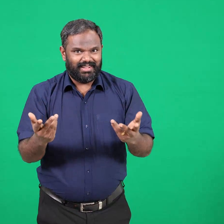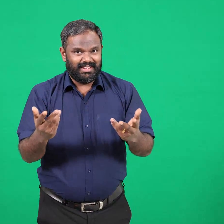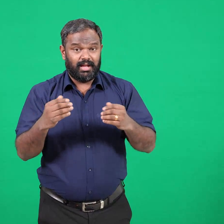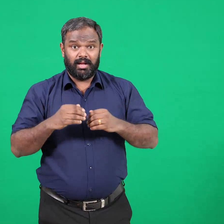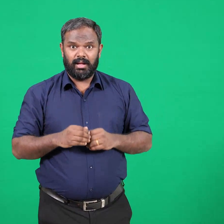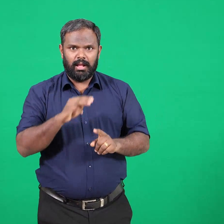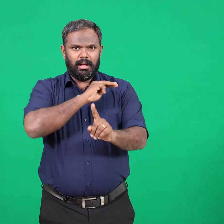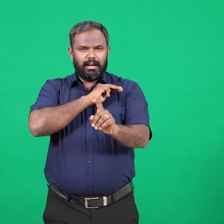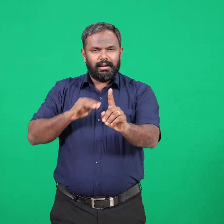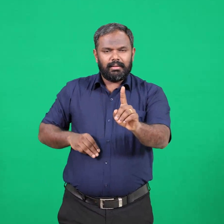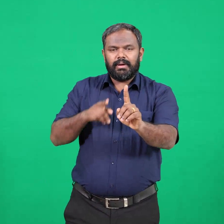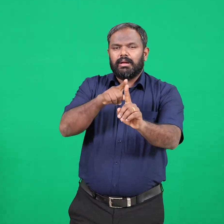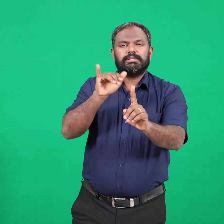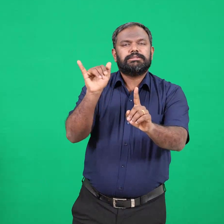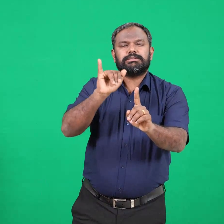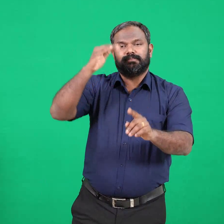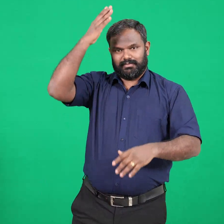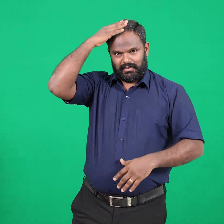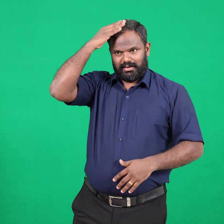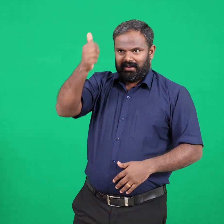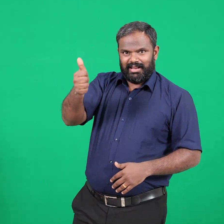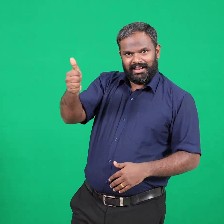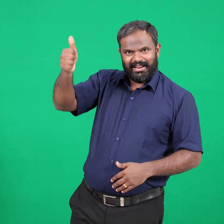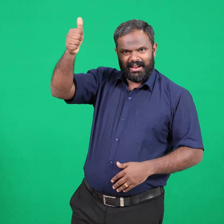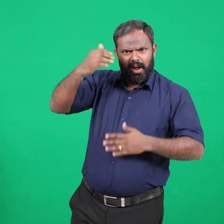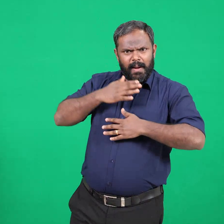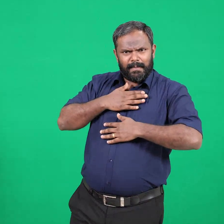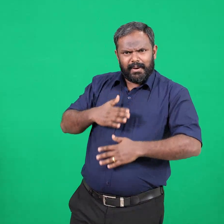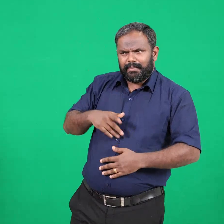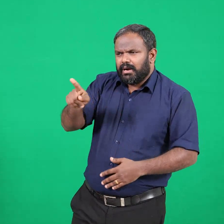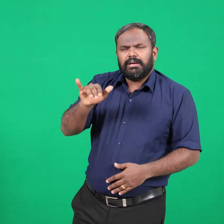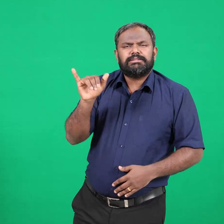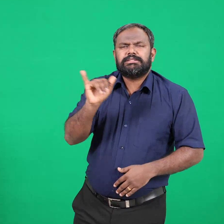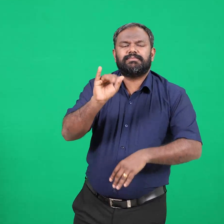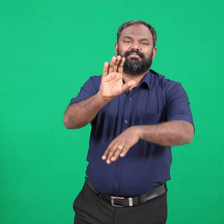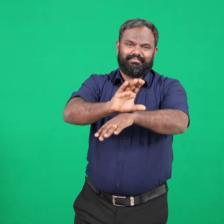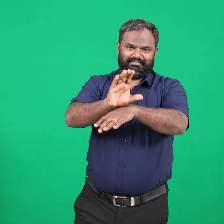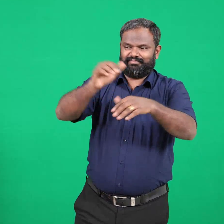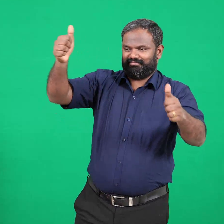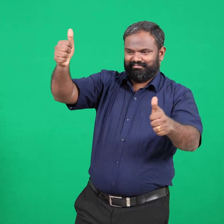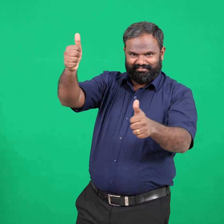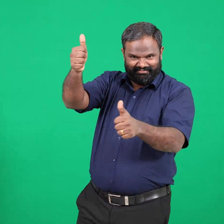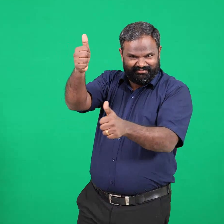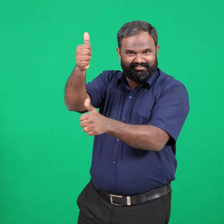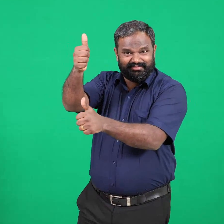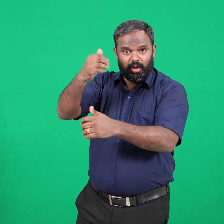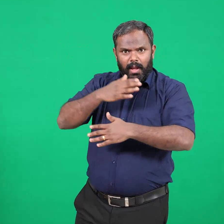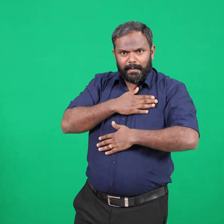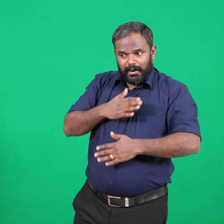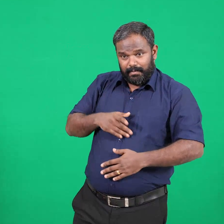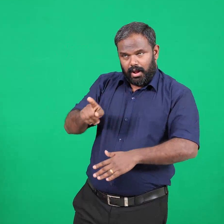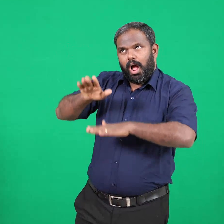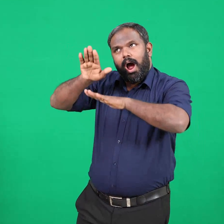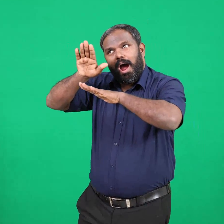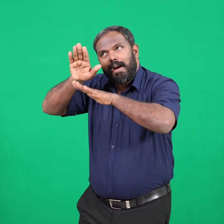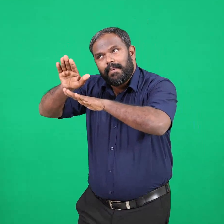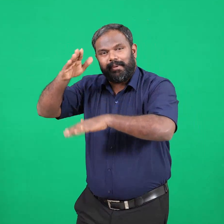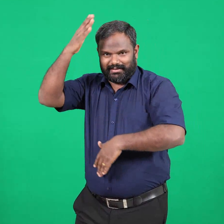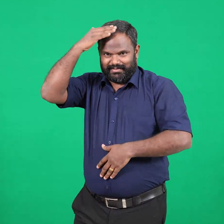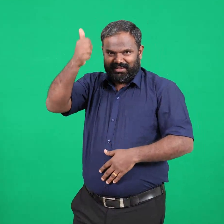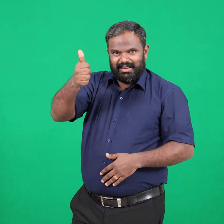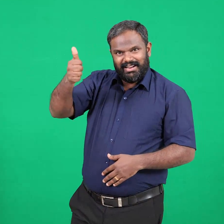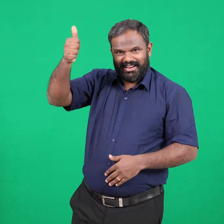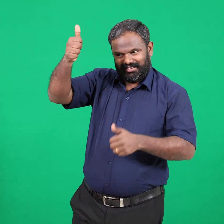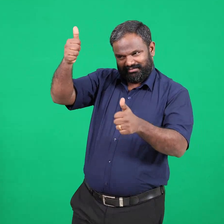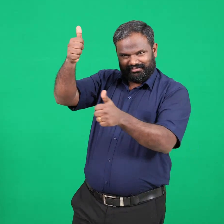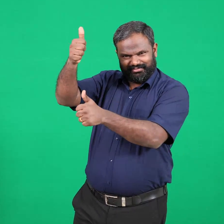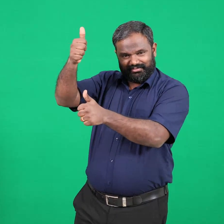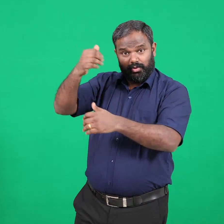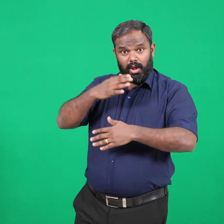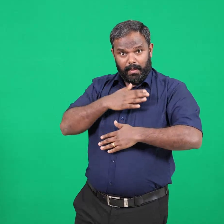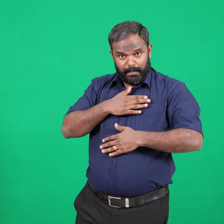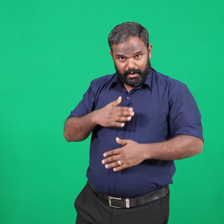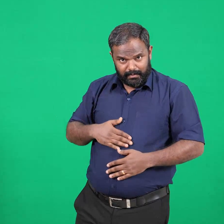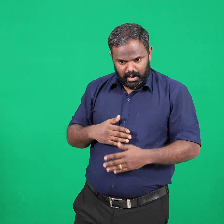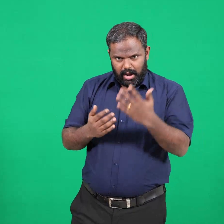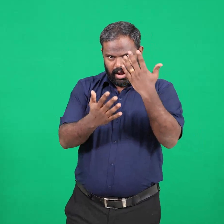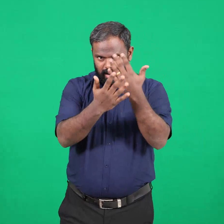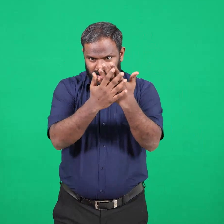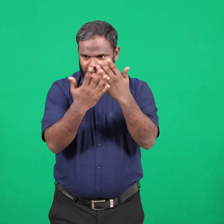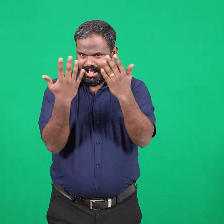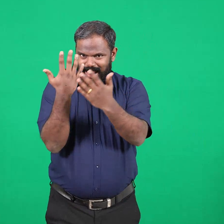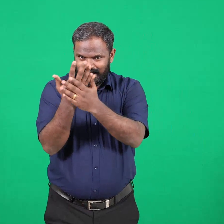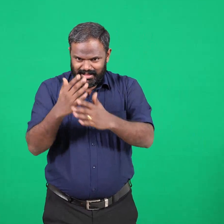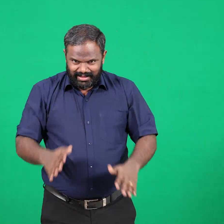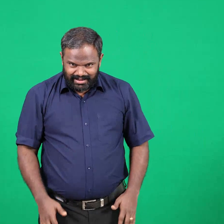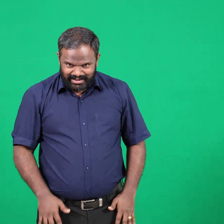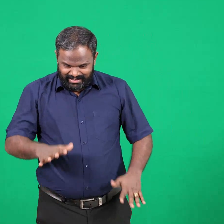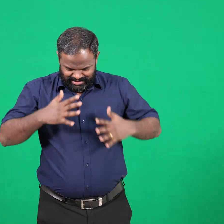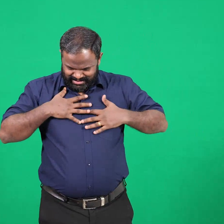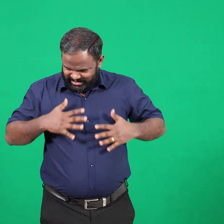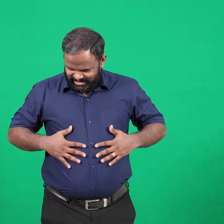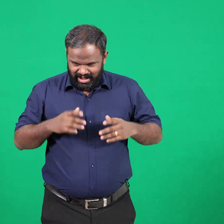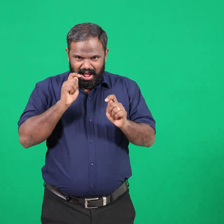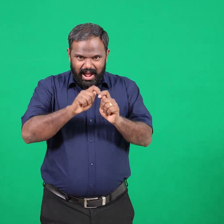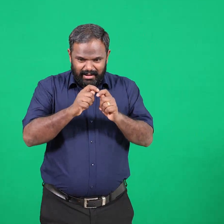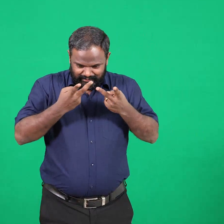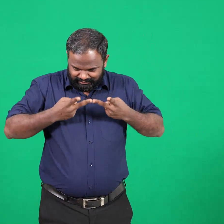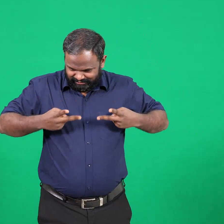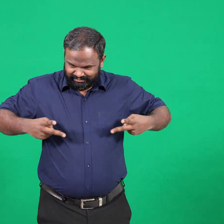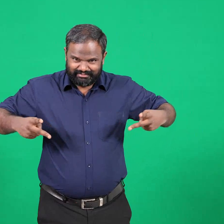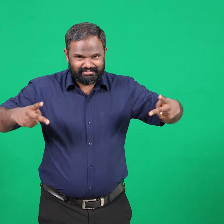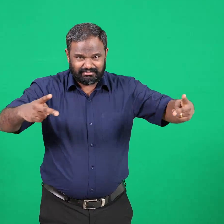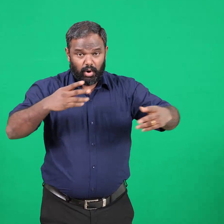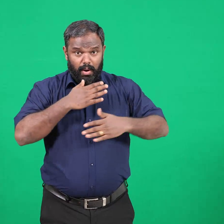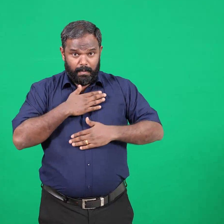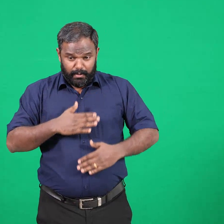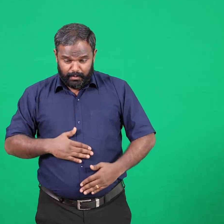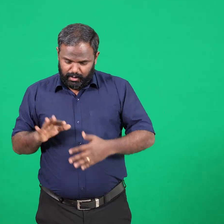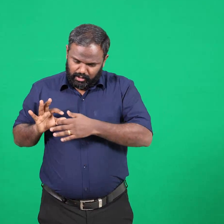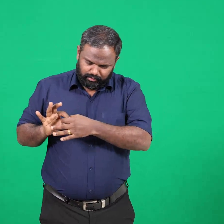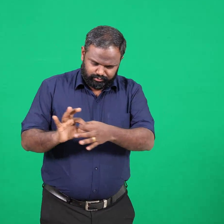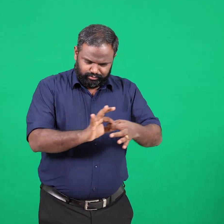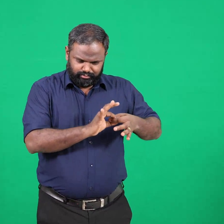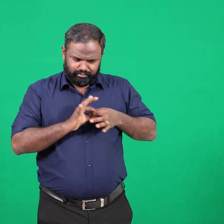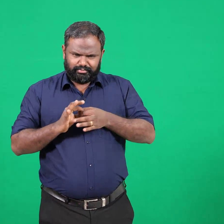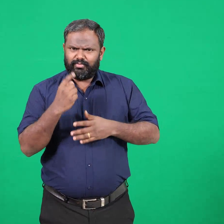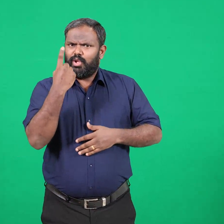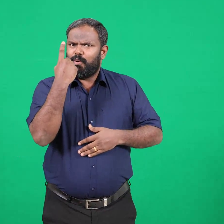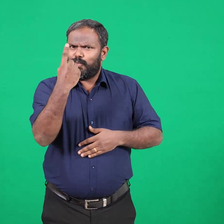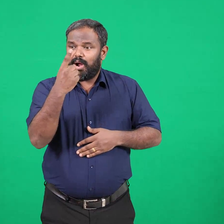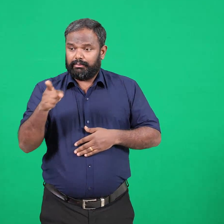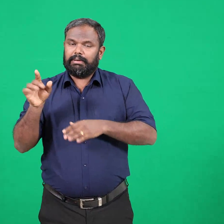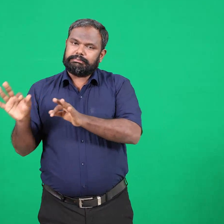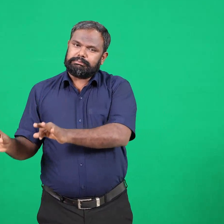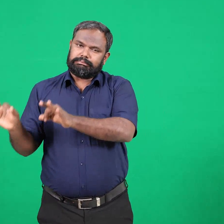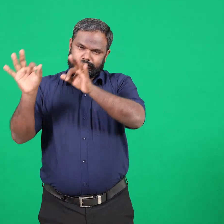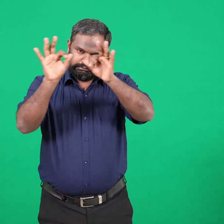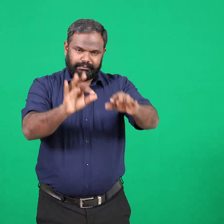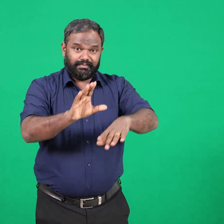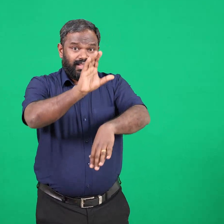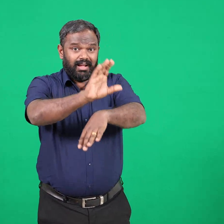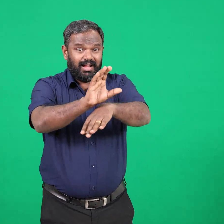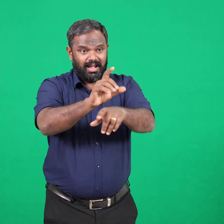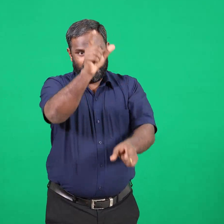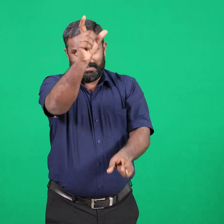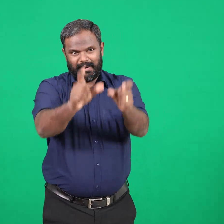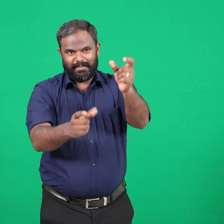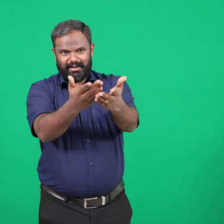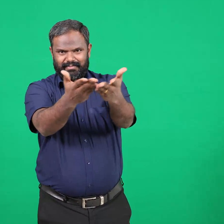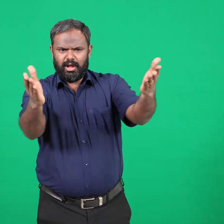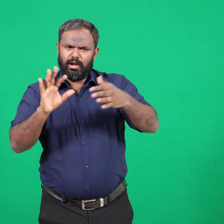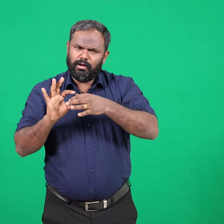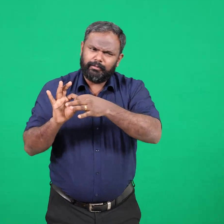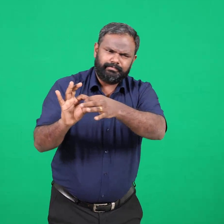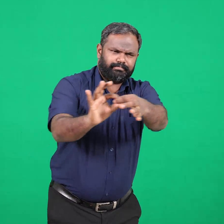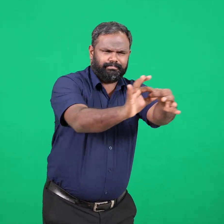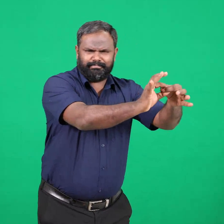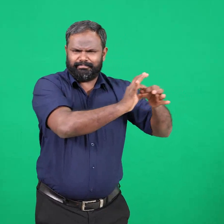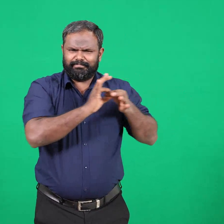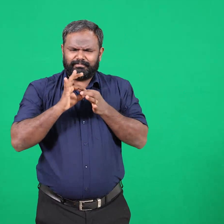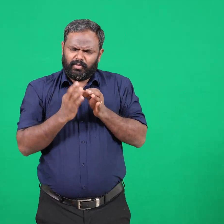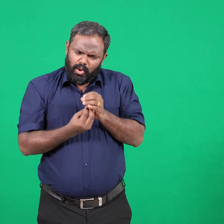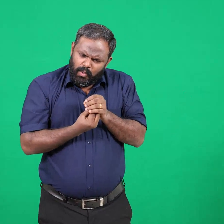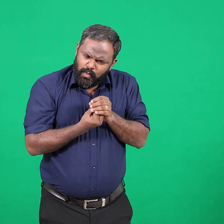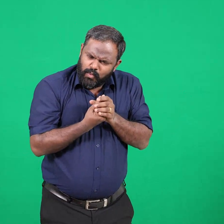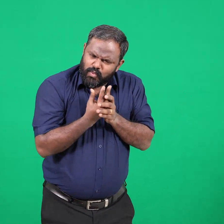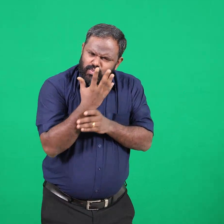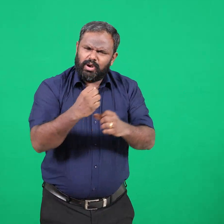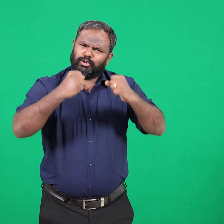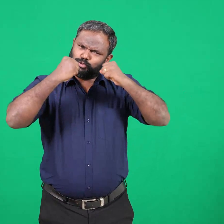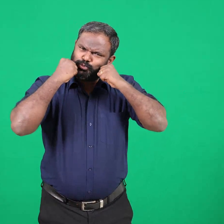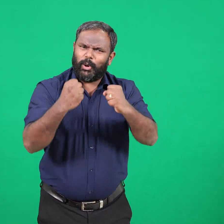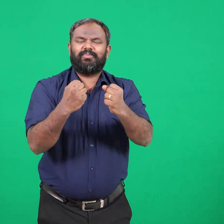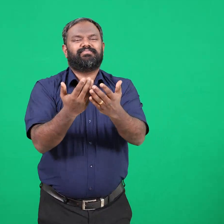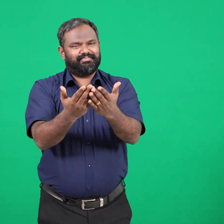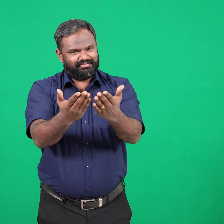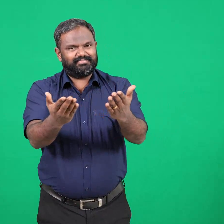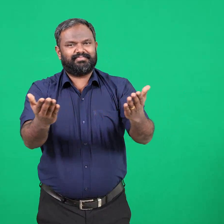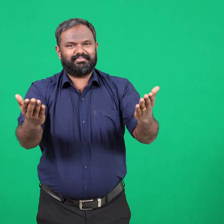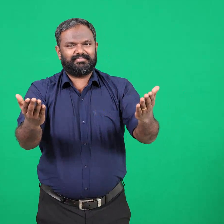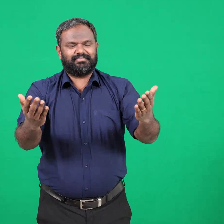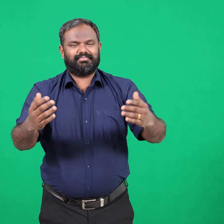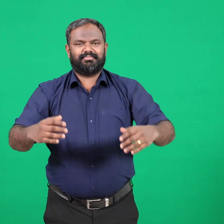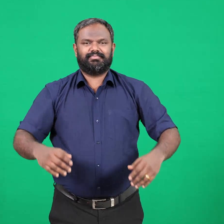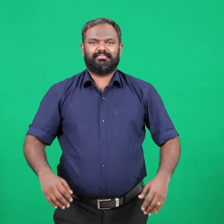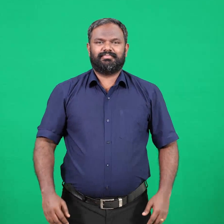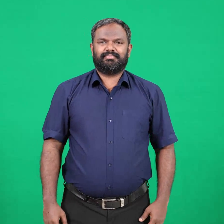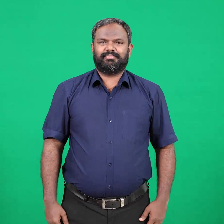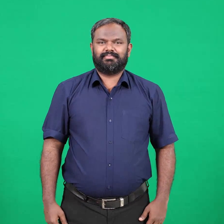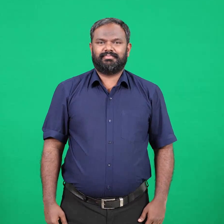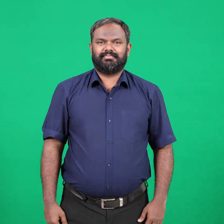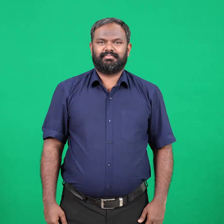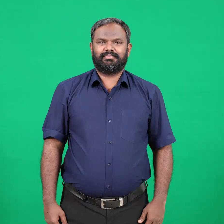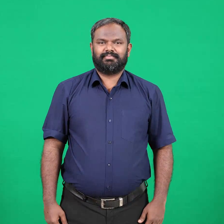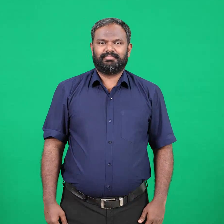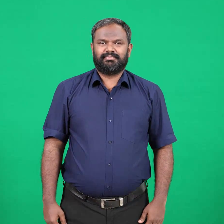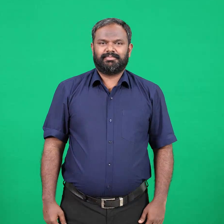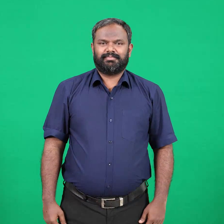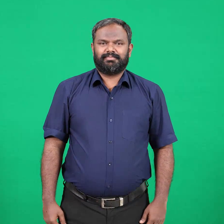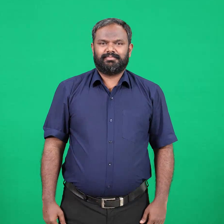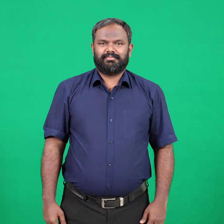From Him the whole body, fitted and held together by every supporting ligament, grows and builds itself up in love through the work of each individual part.